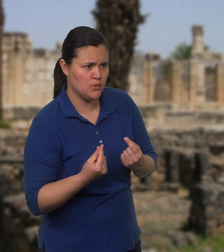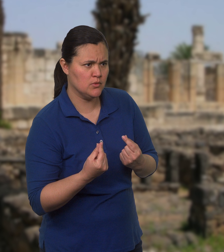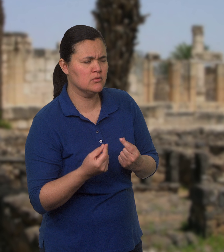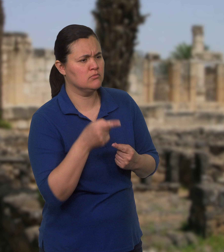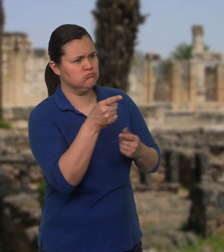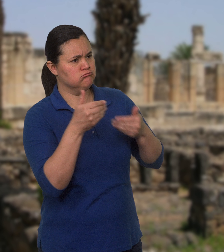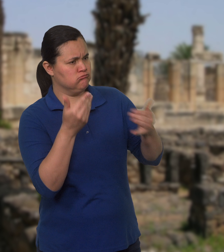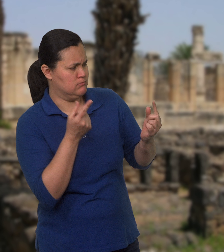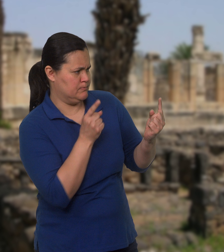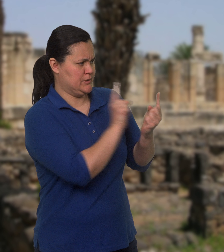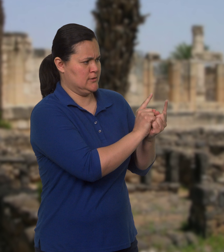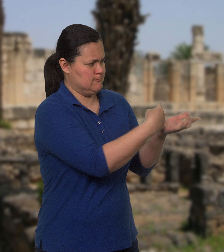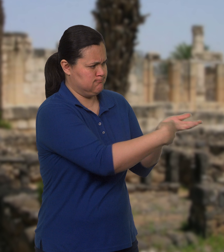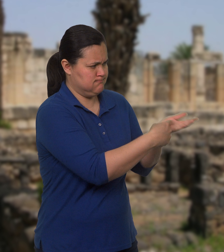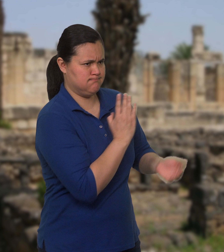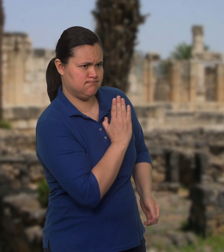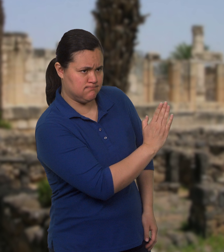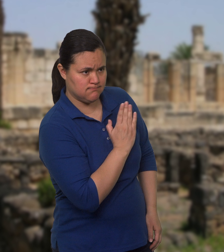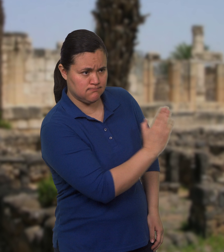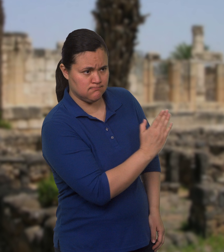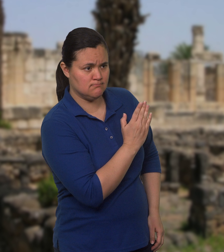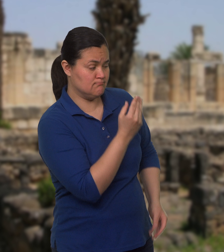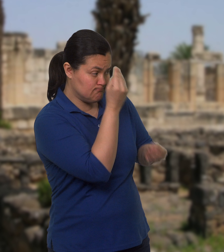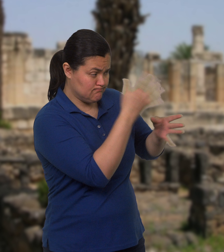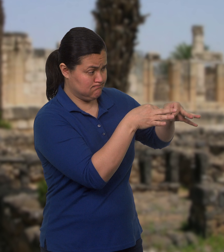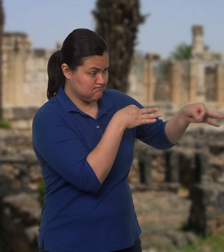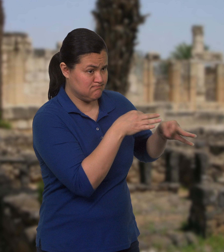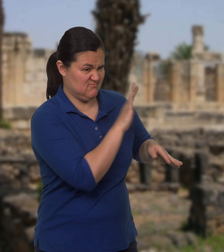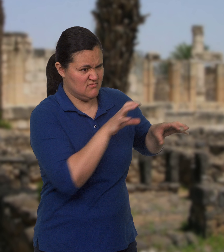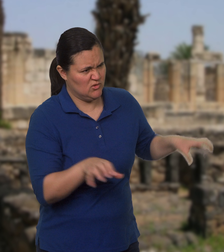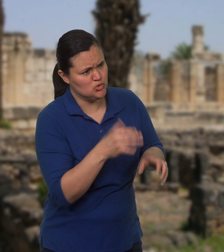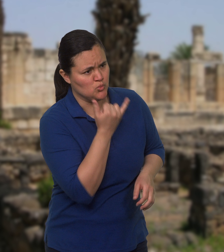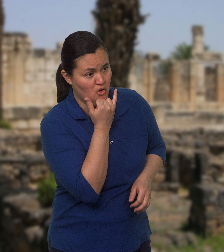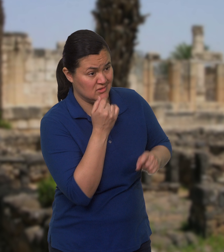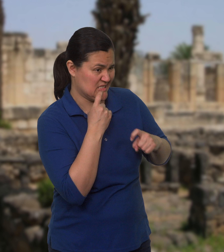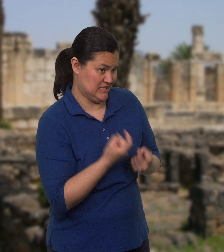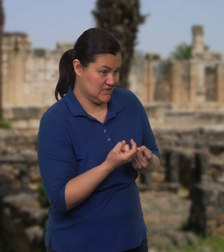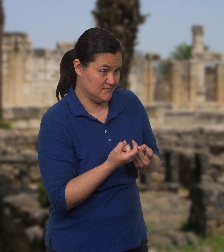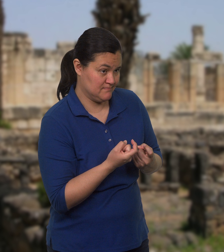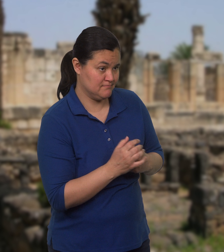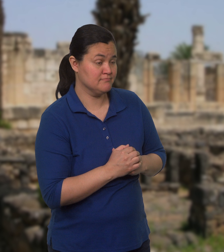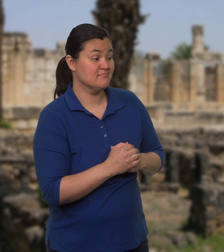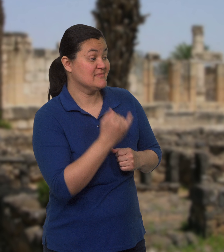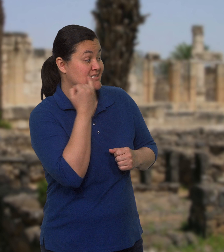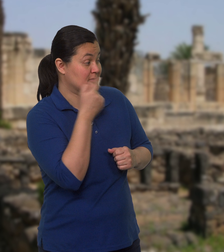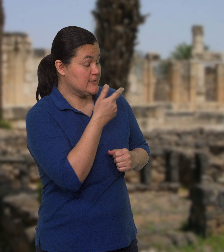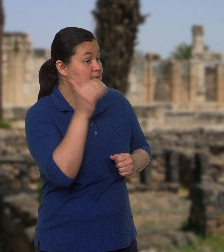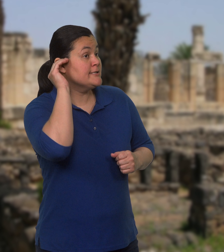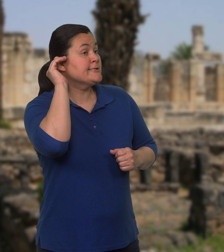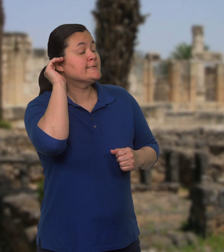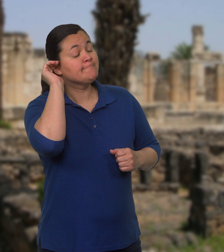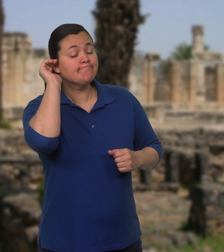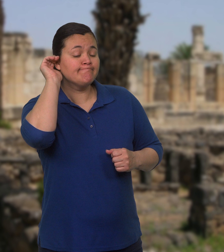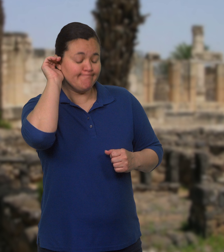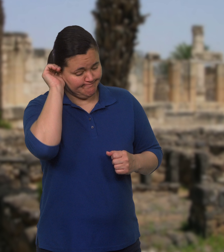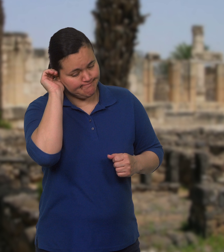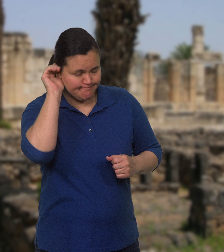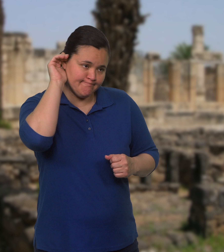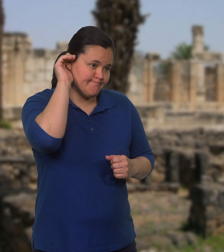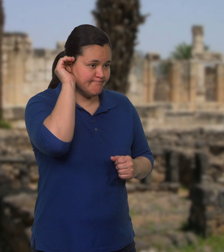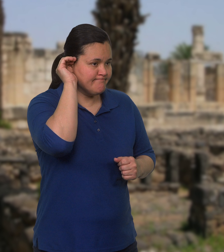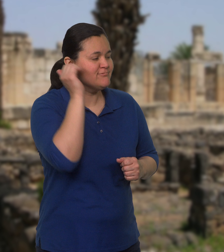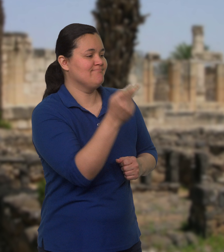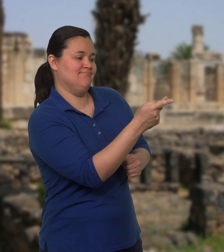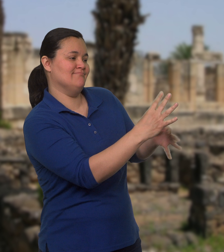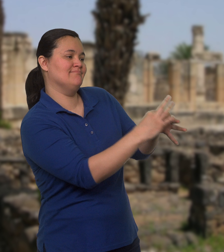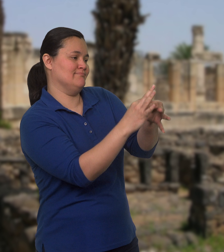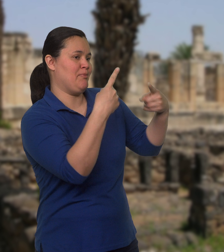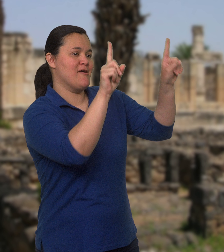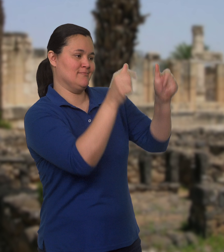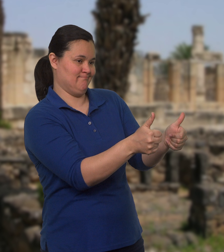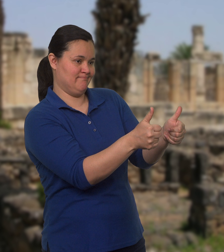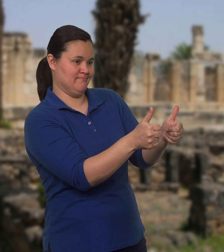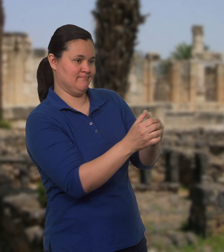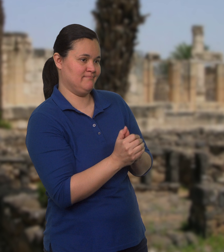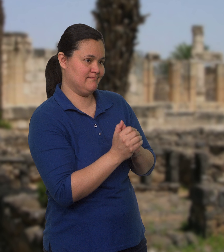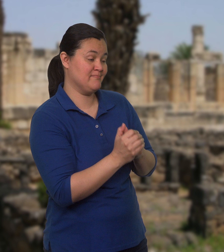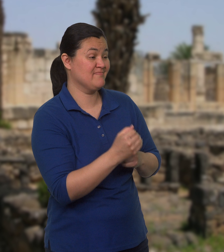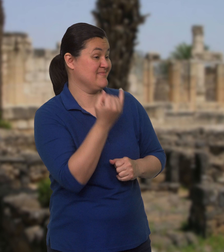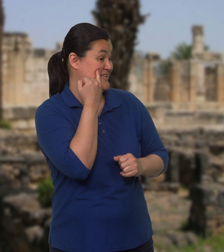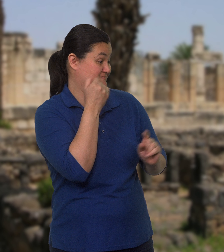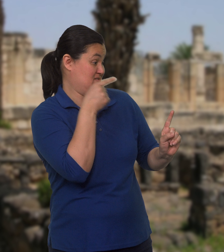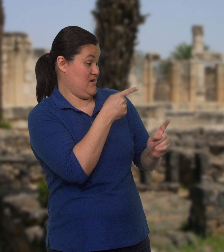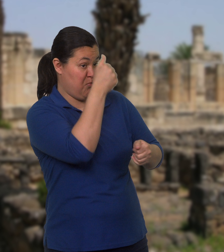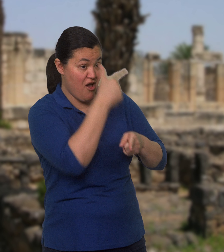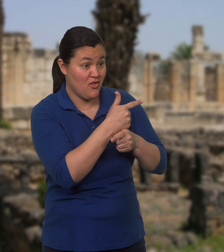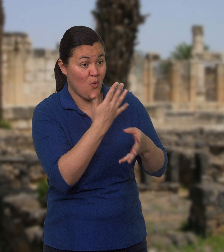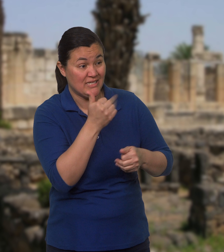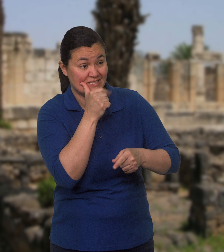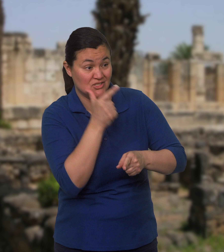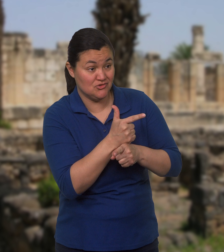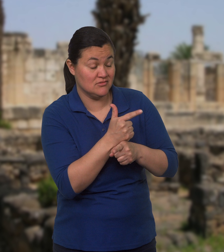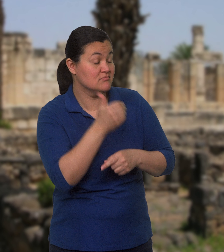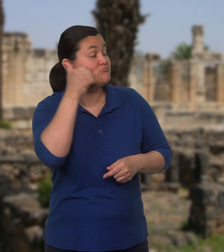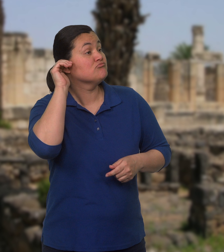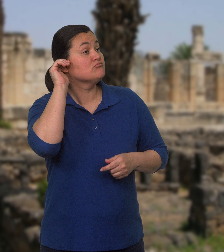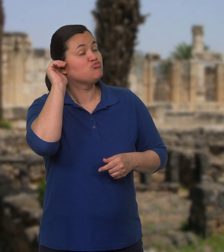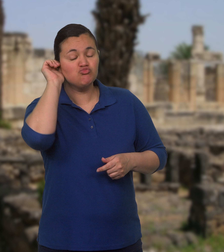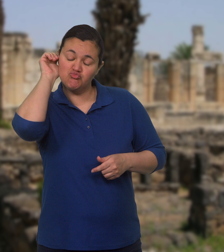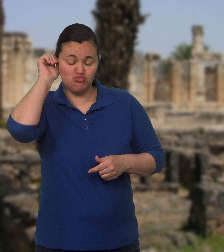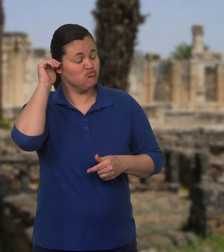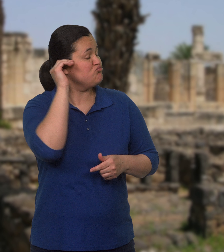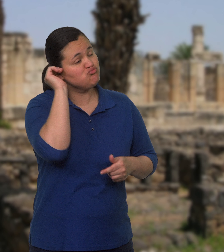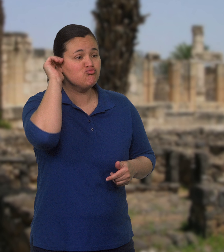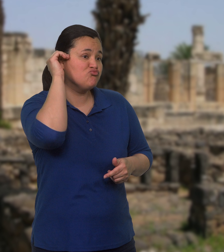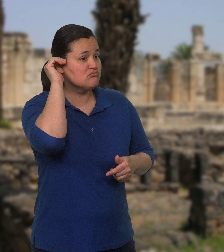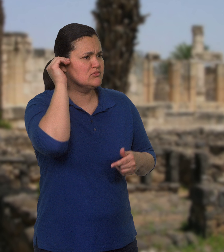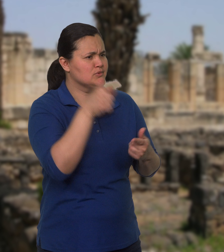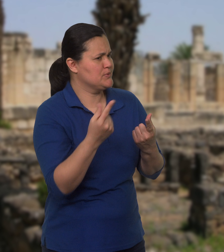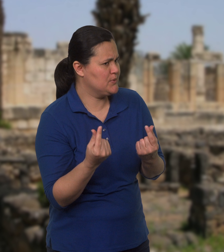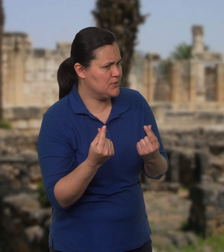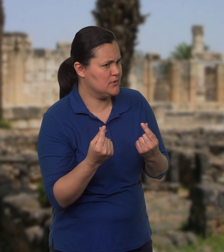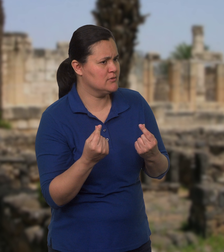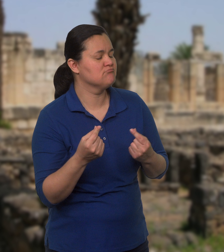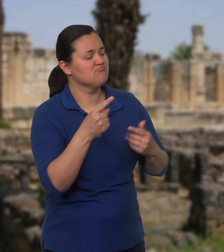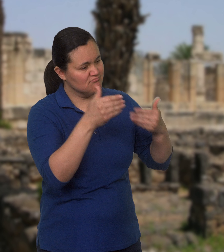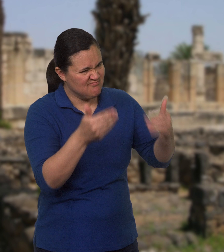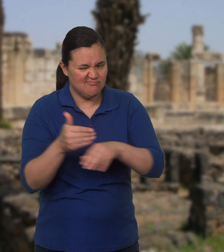If he listens to you, you have won your brother over.